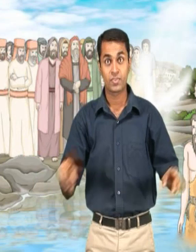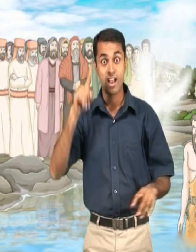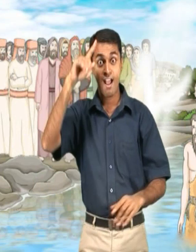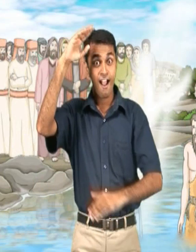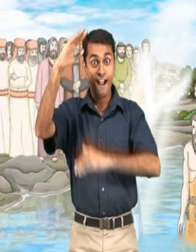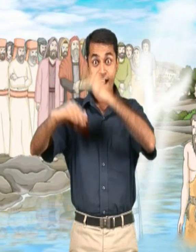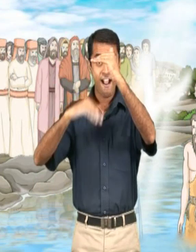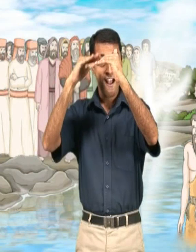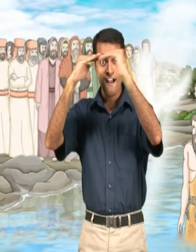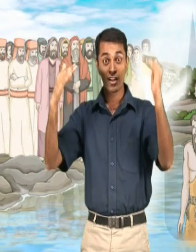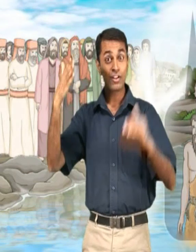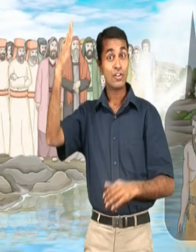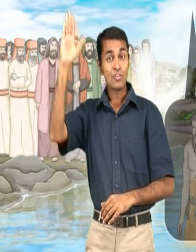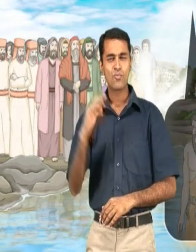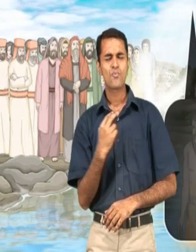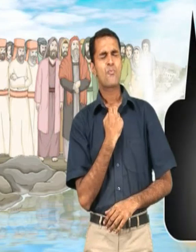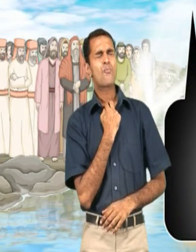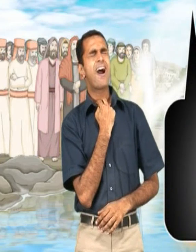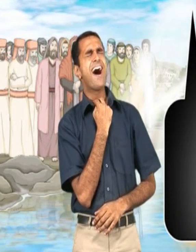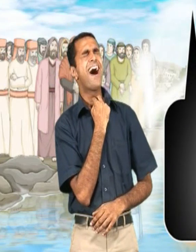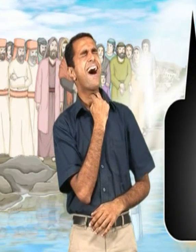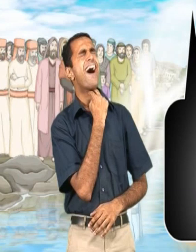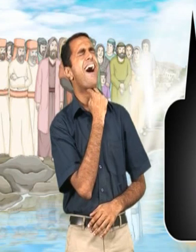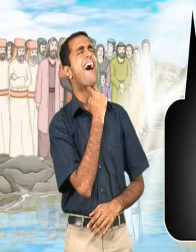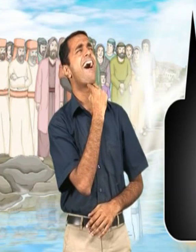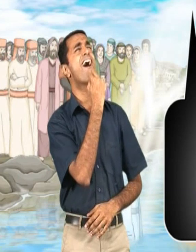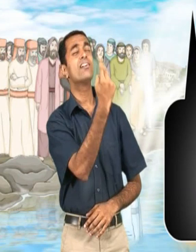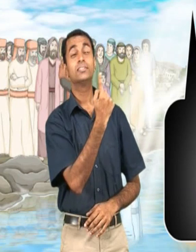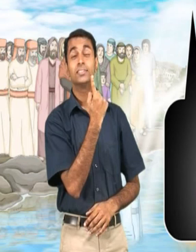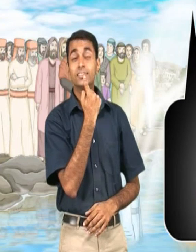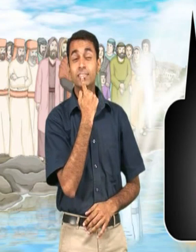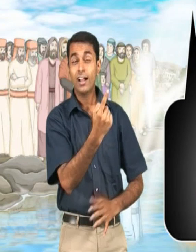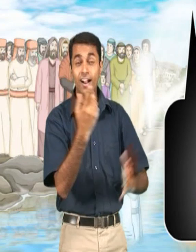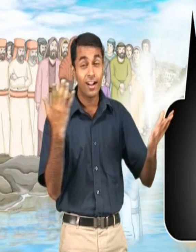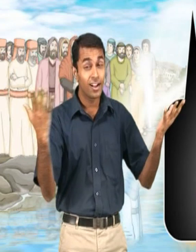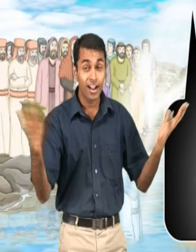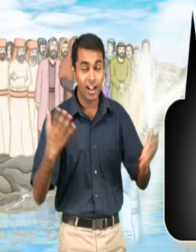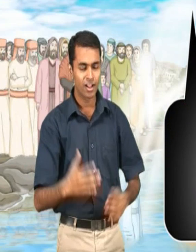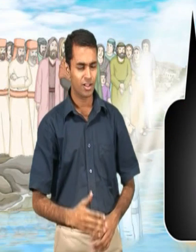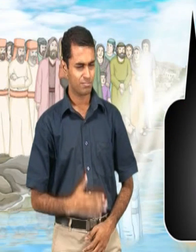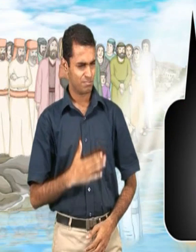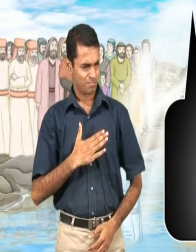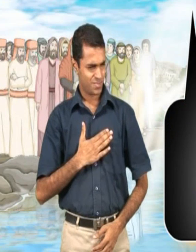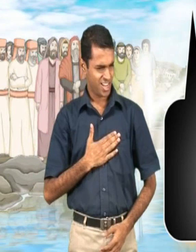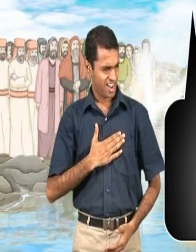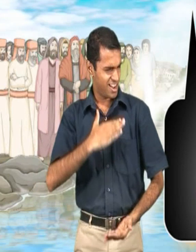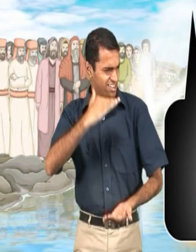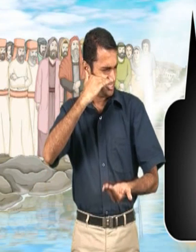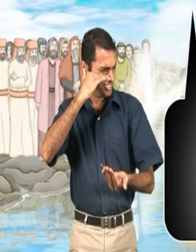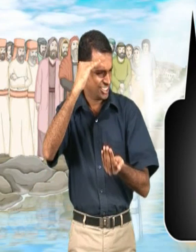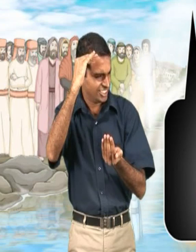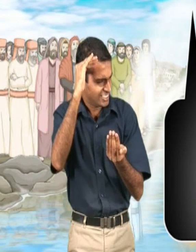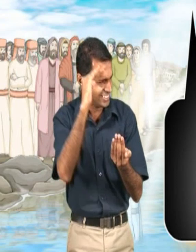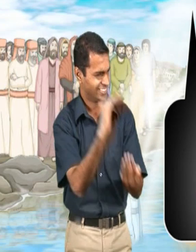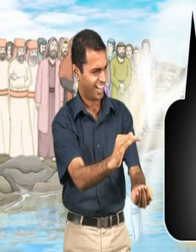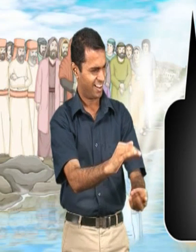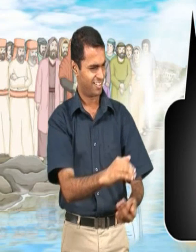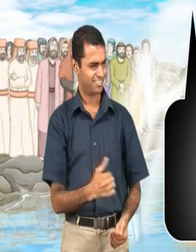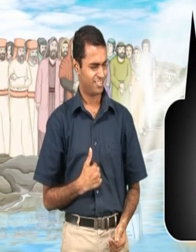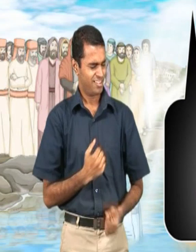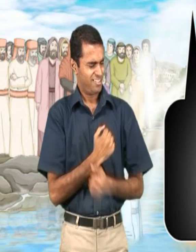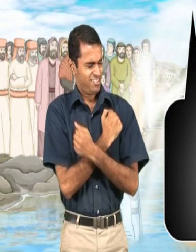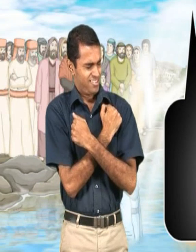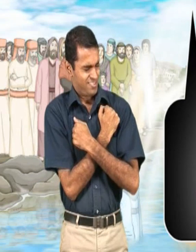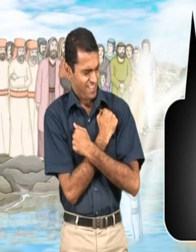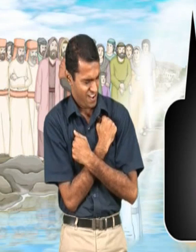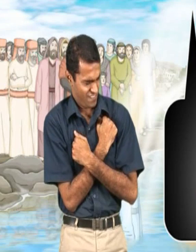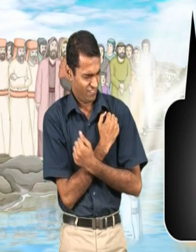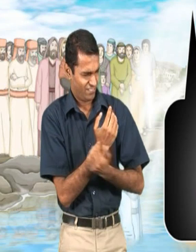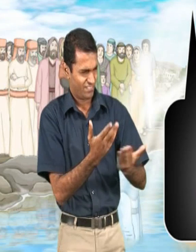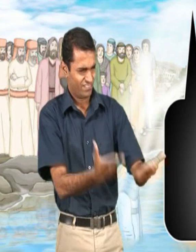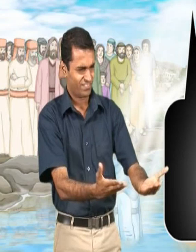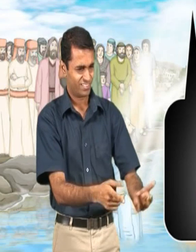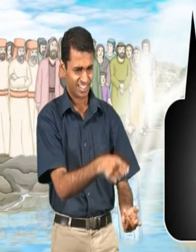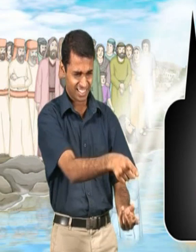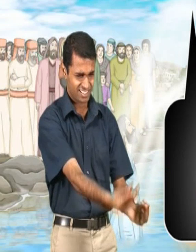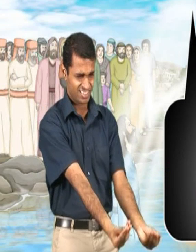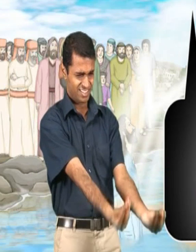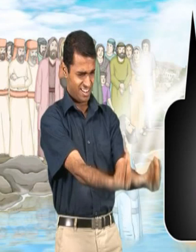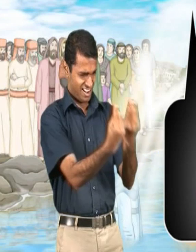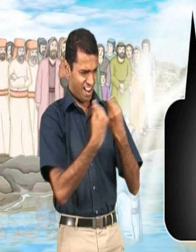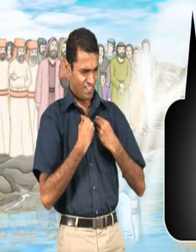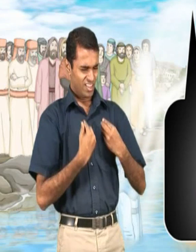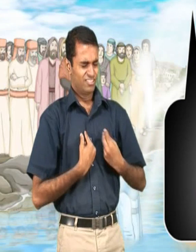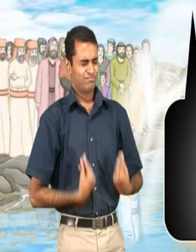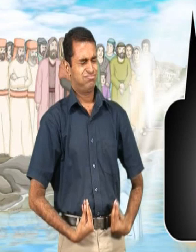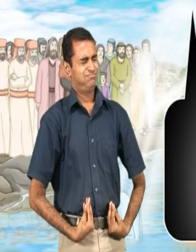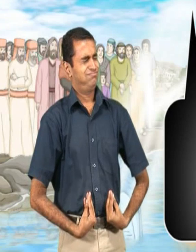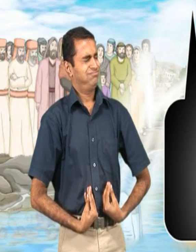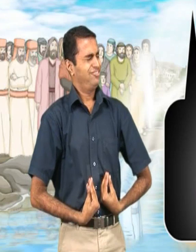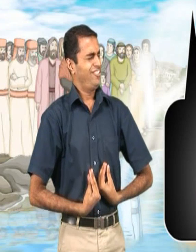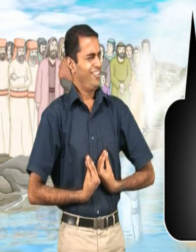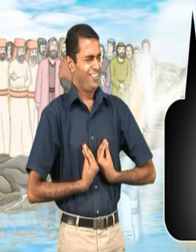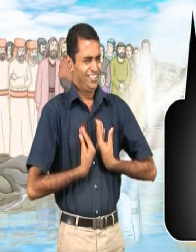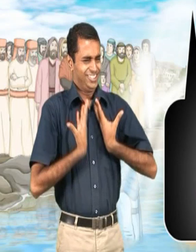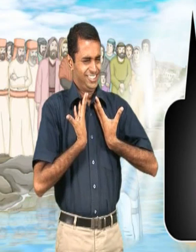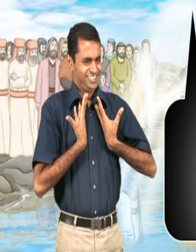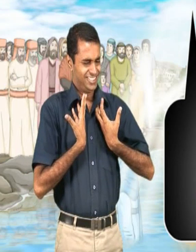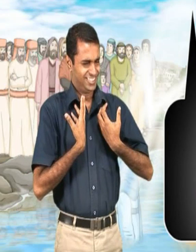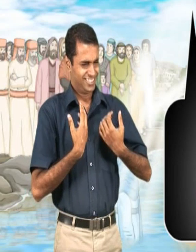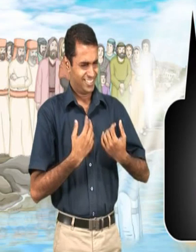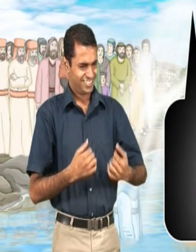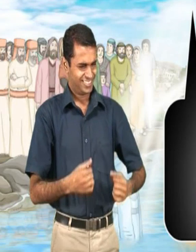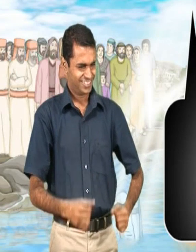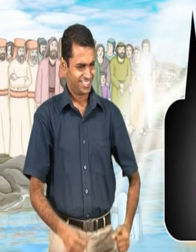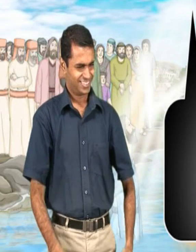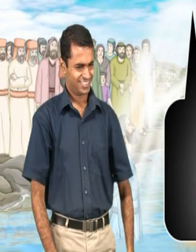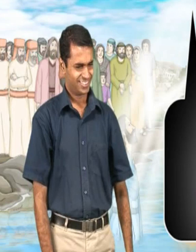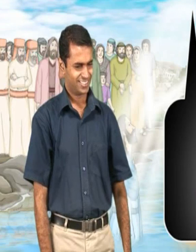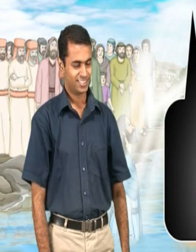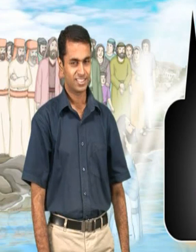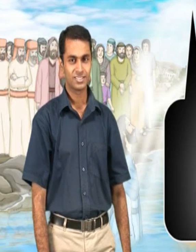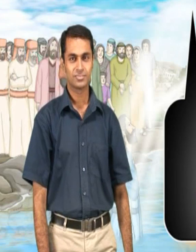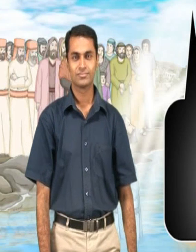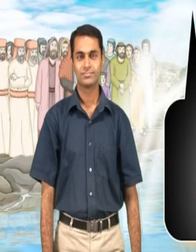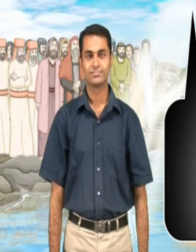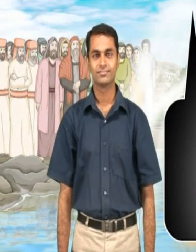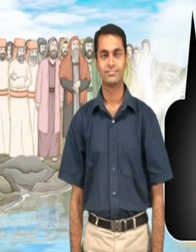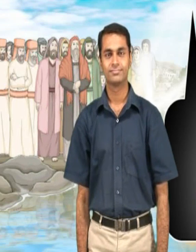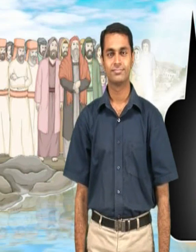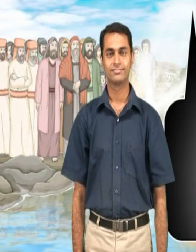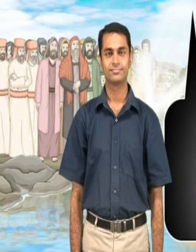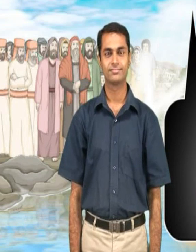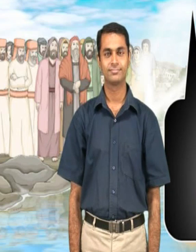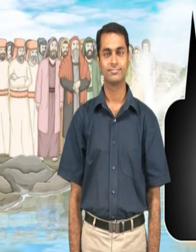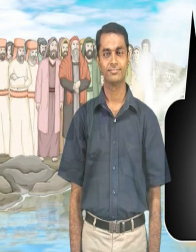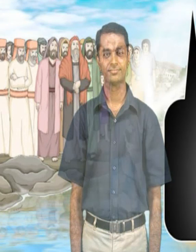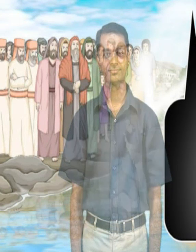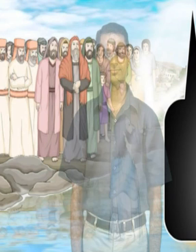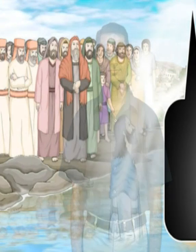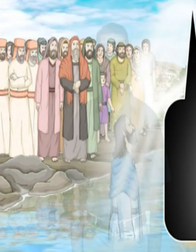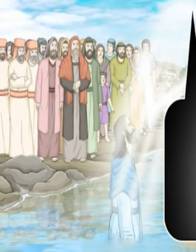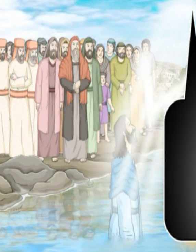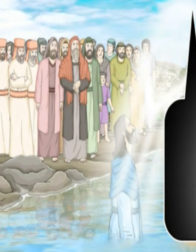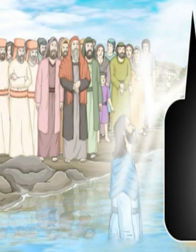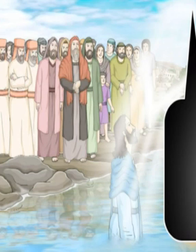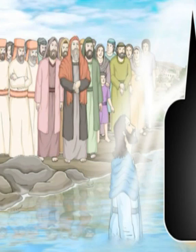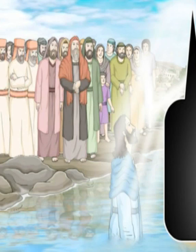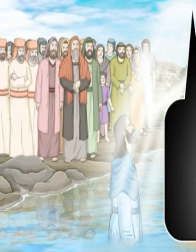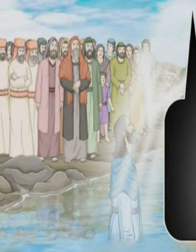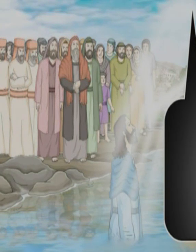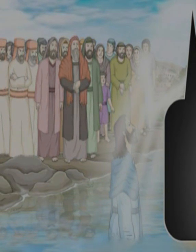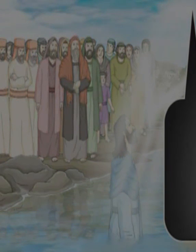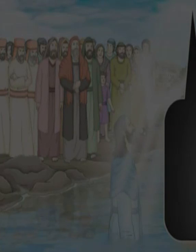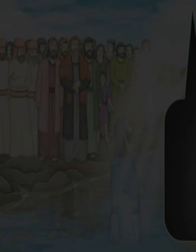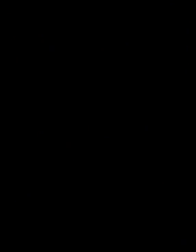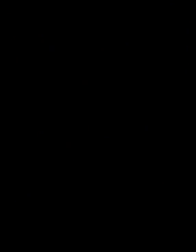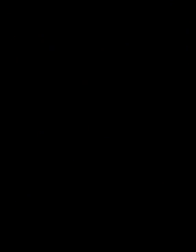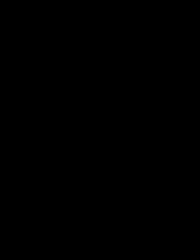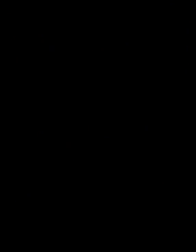And a voice from heaven said, “This is My beloved Son, in whom I am well pleased!”